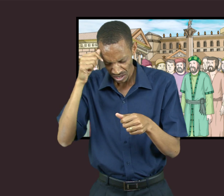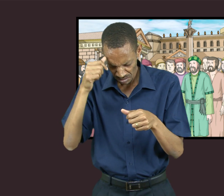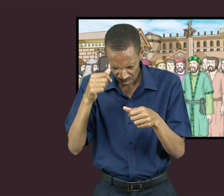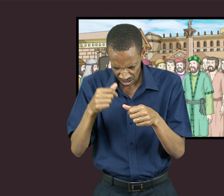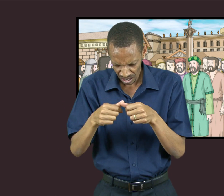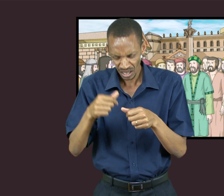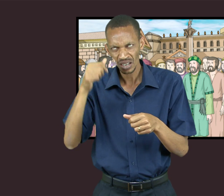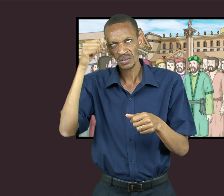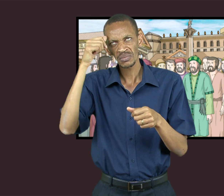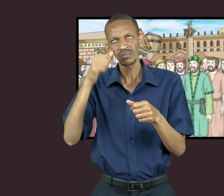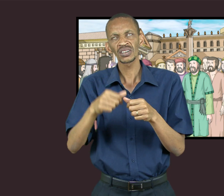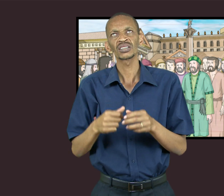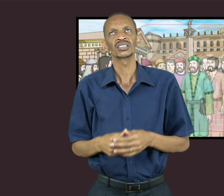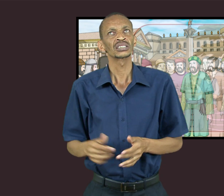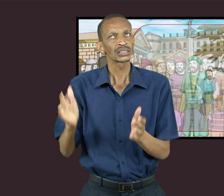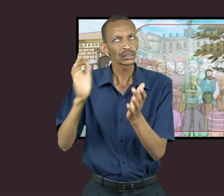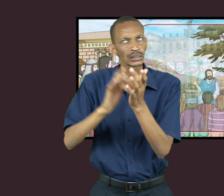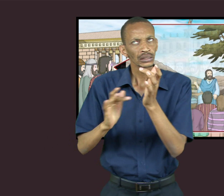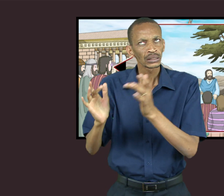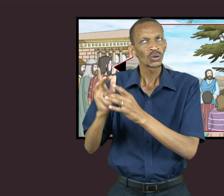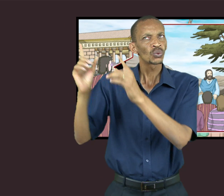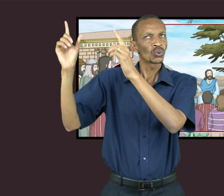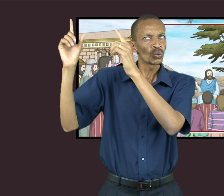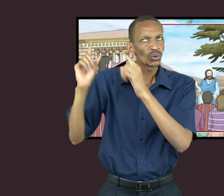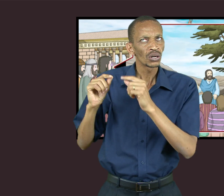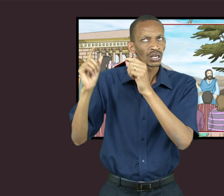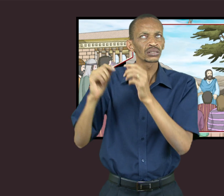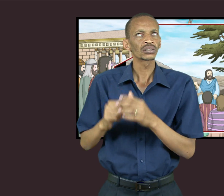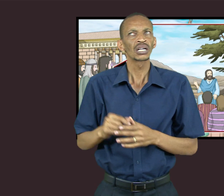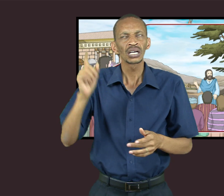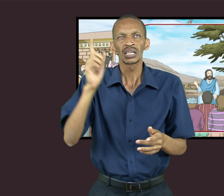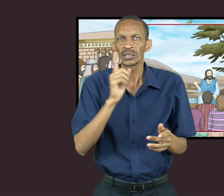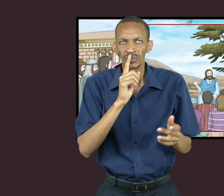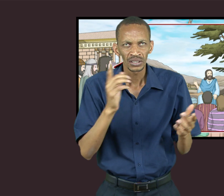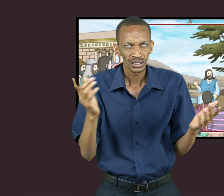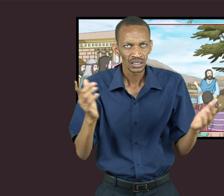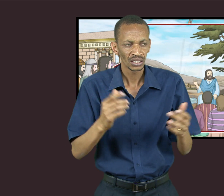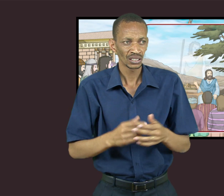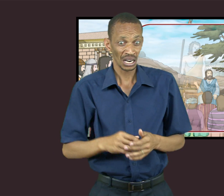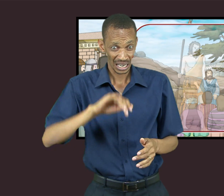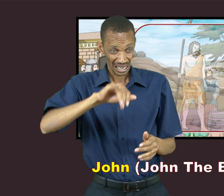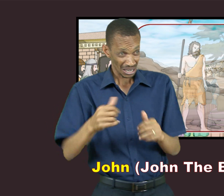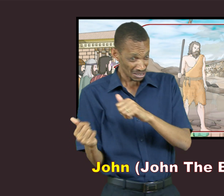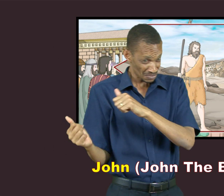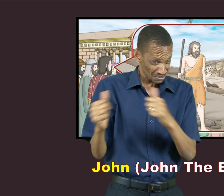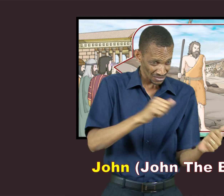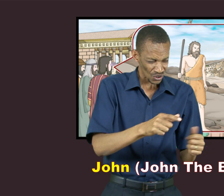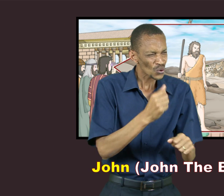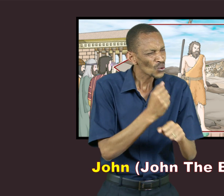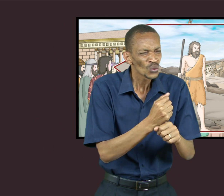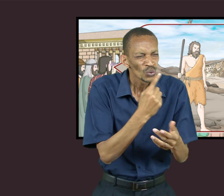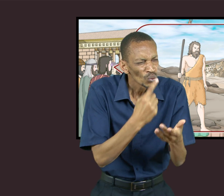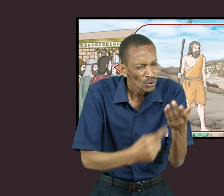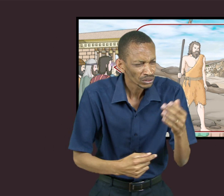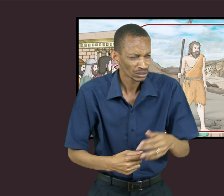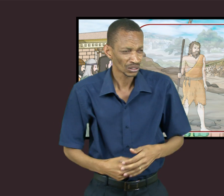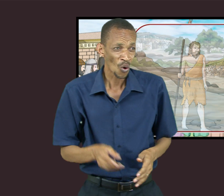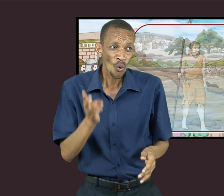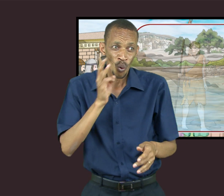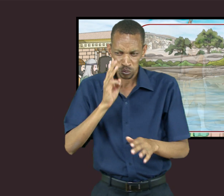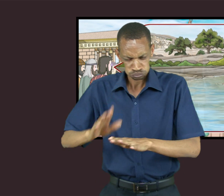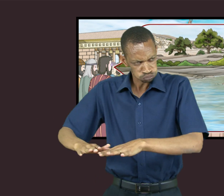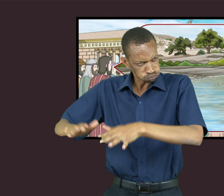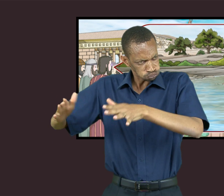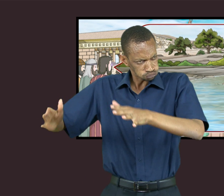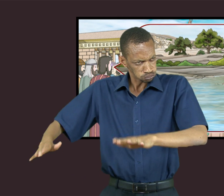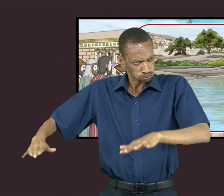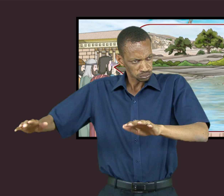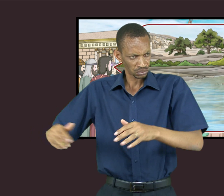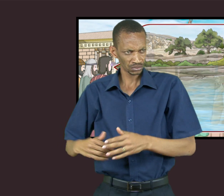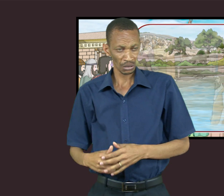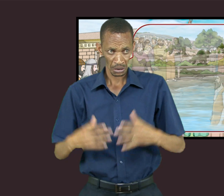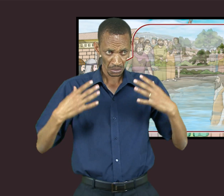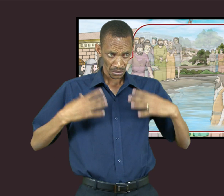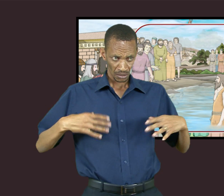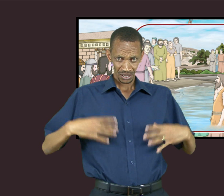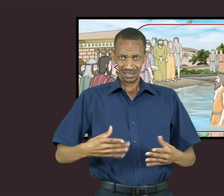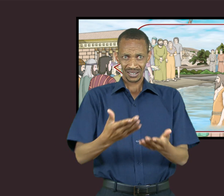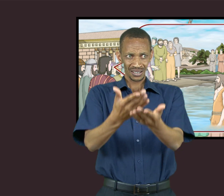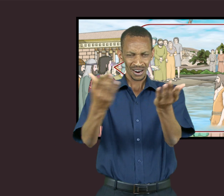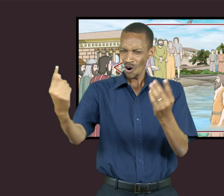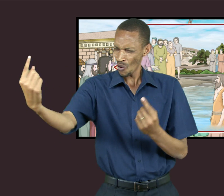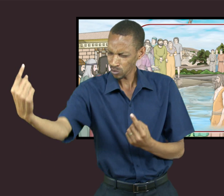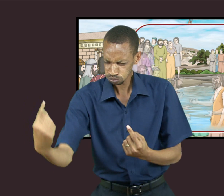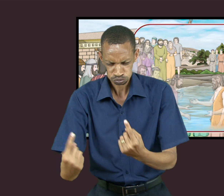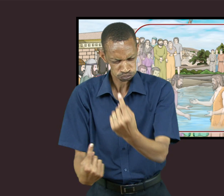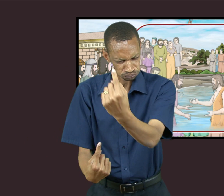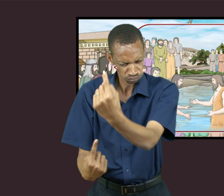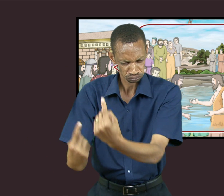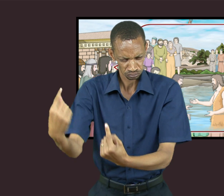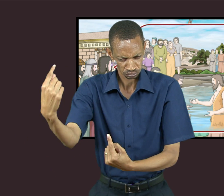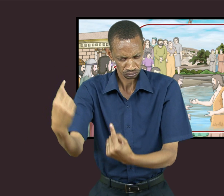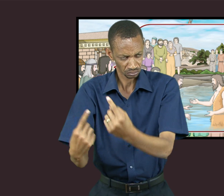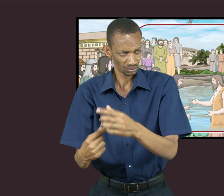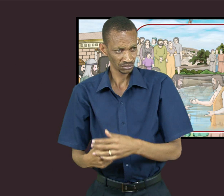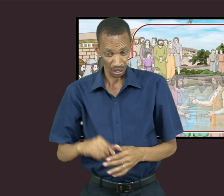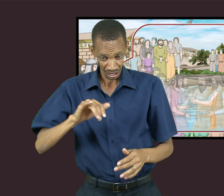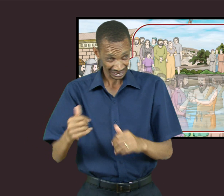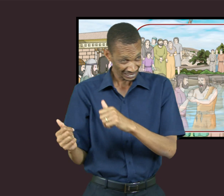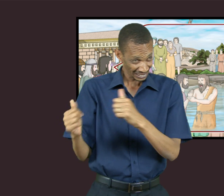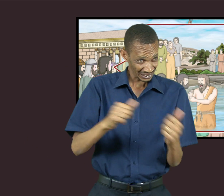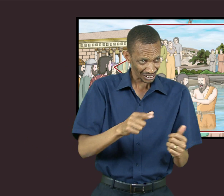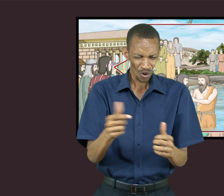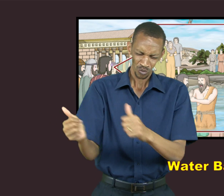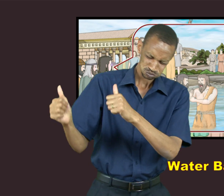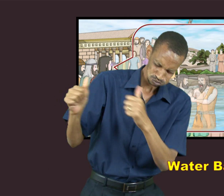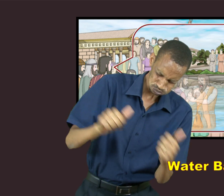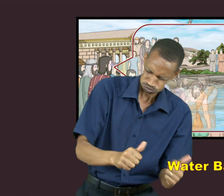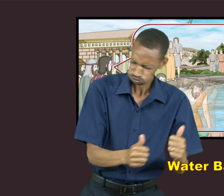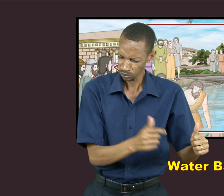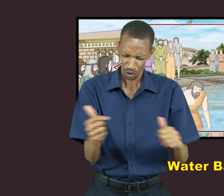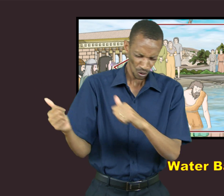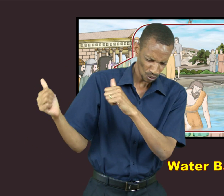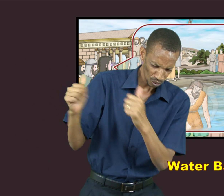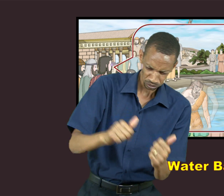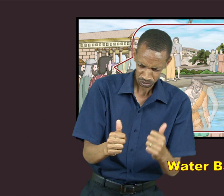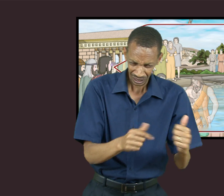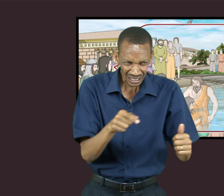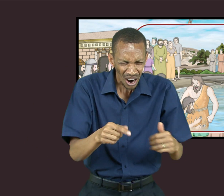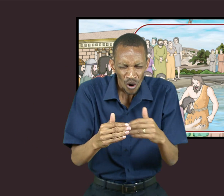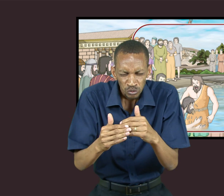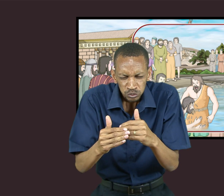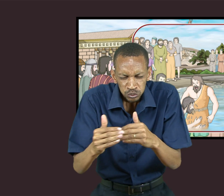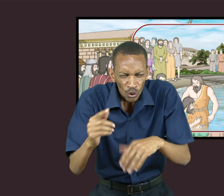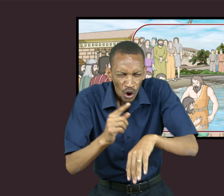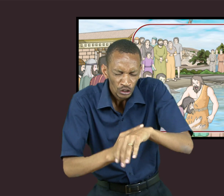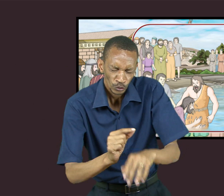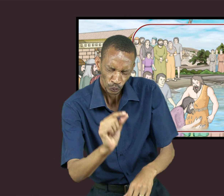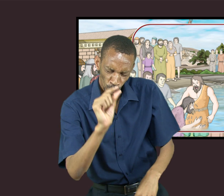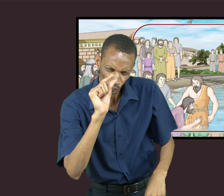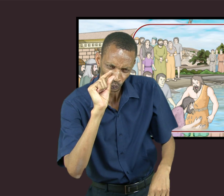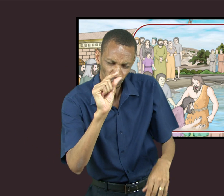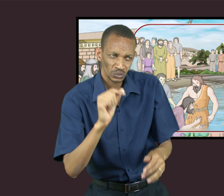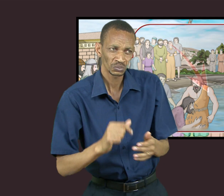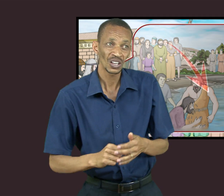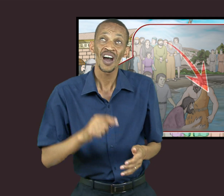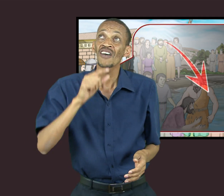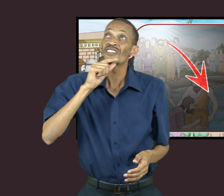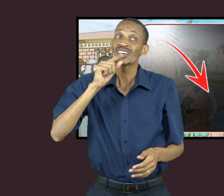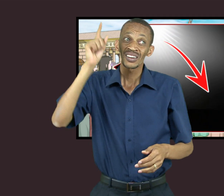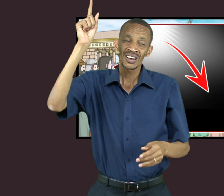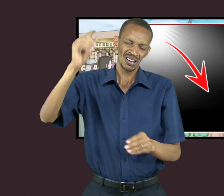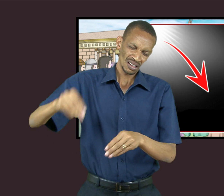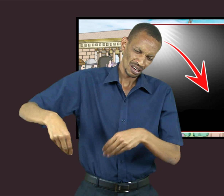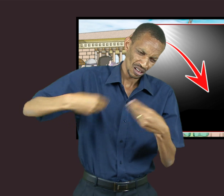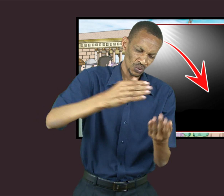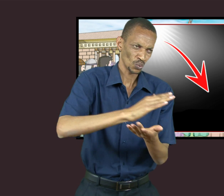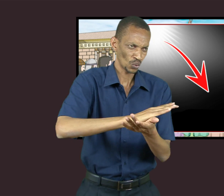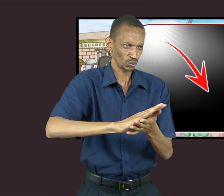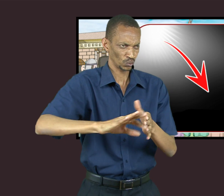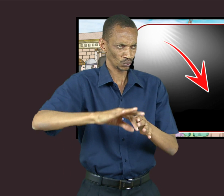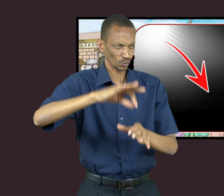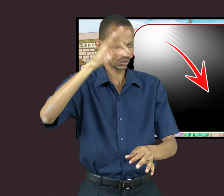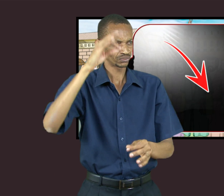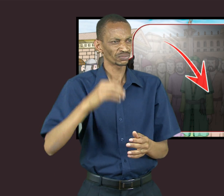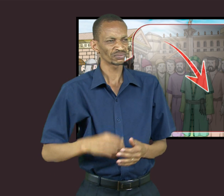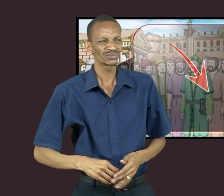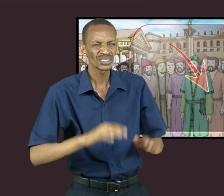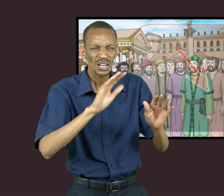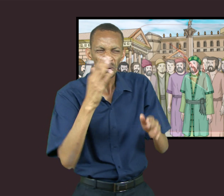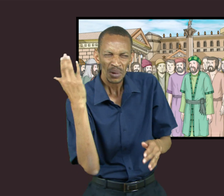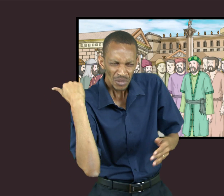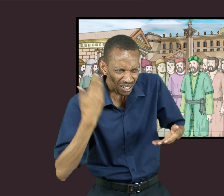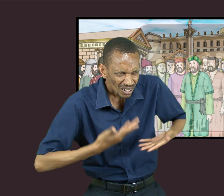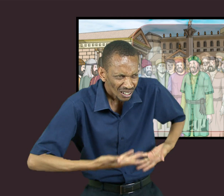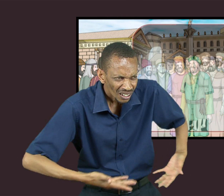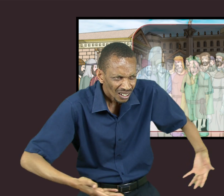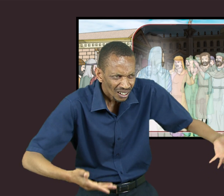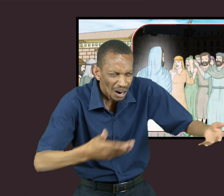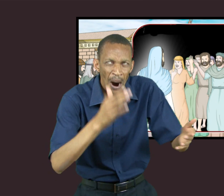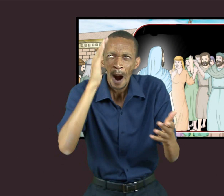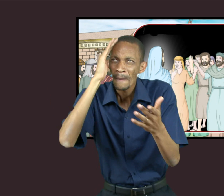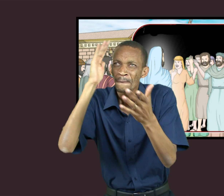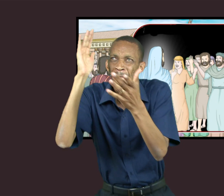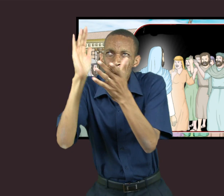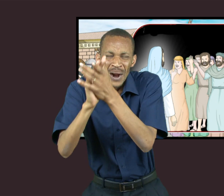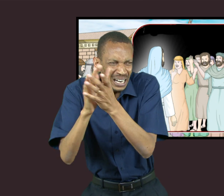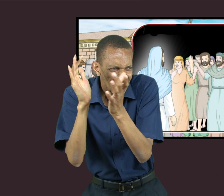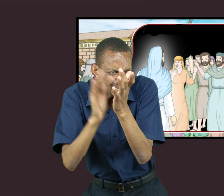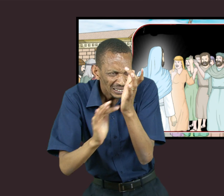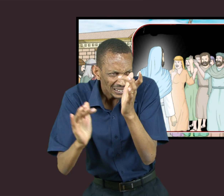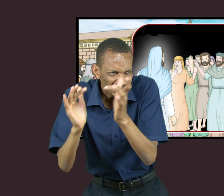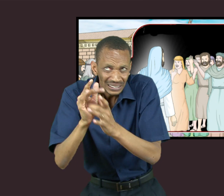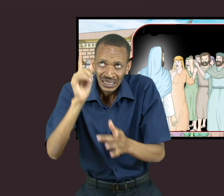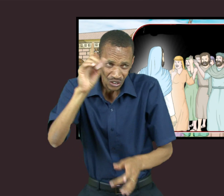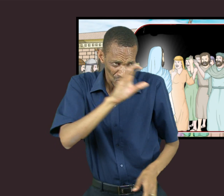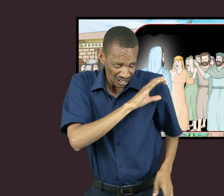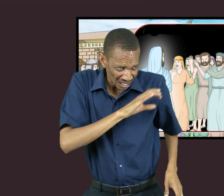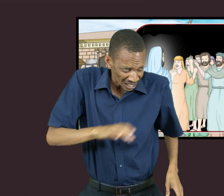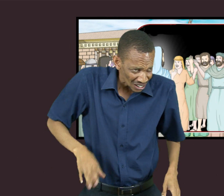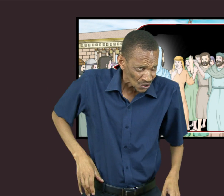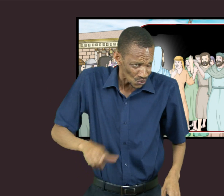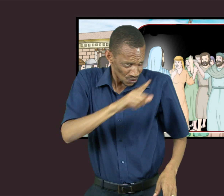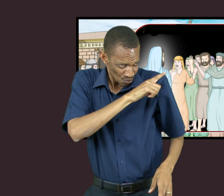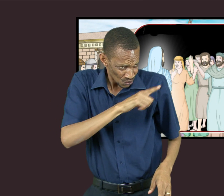Then I remembered the word of the Lord, as He used to say, ‘John baptized with water, but you will be baptized with the Holy Spirit.’